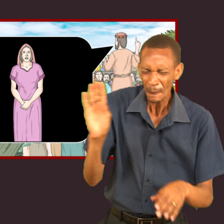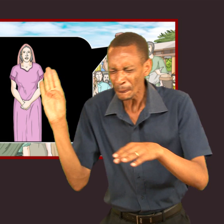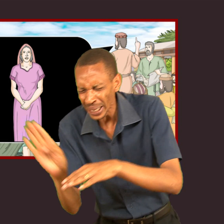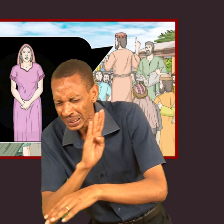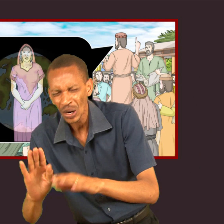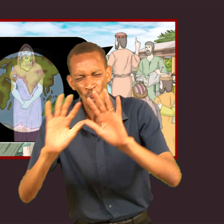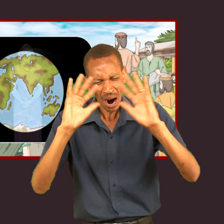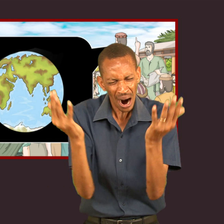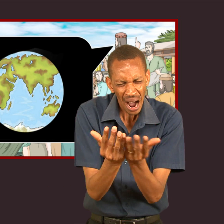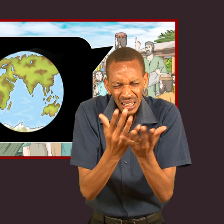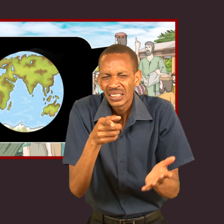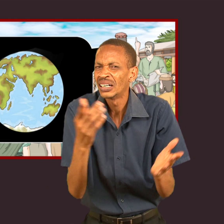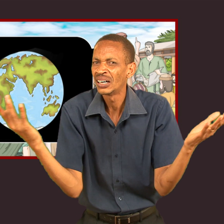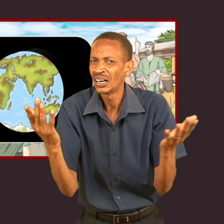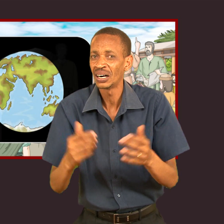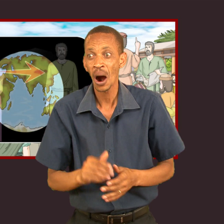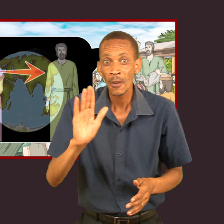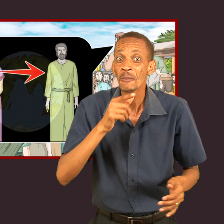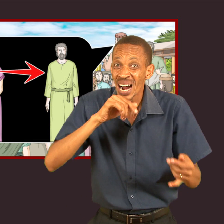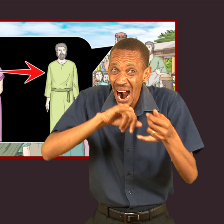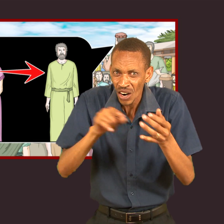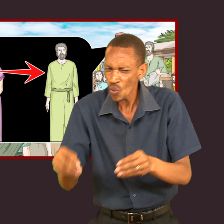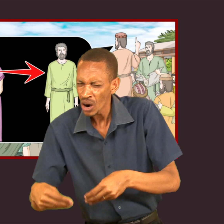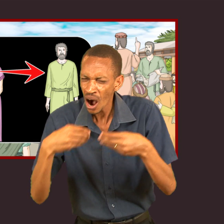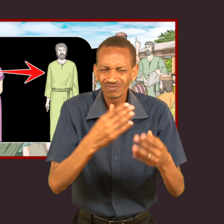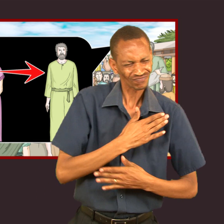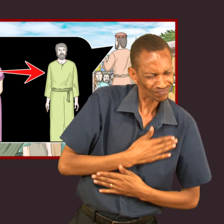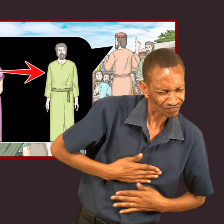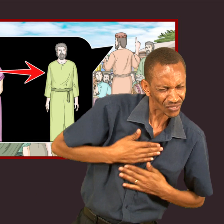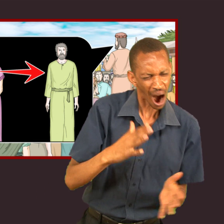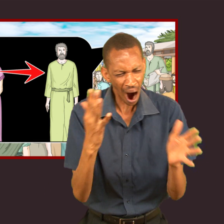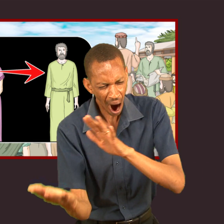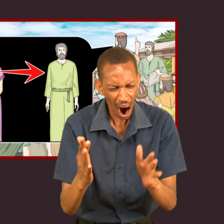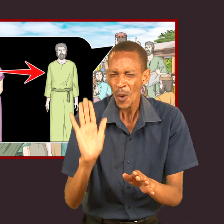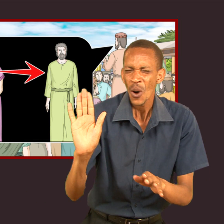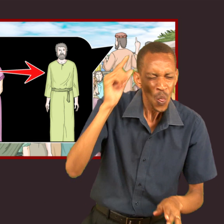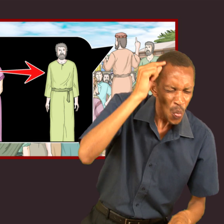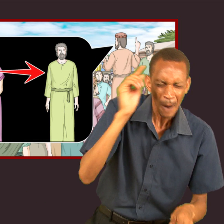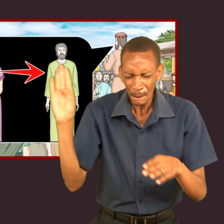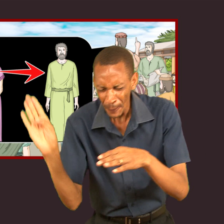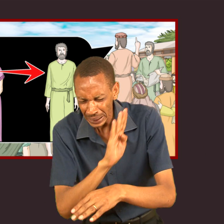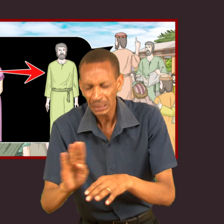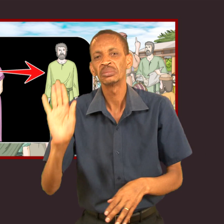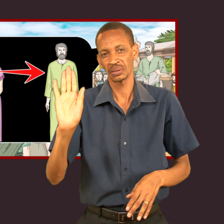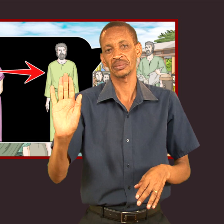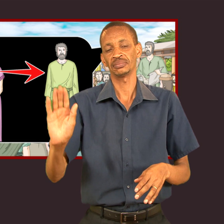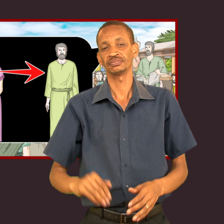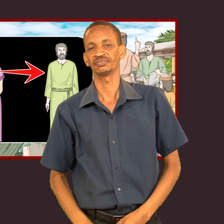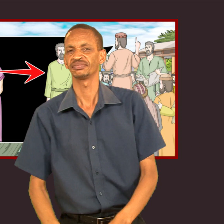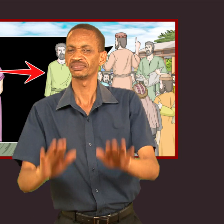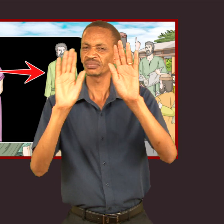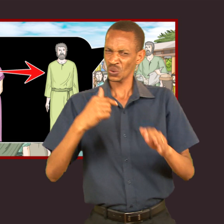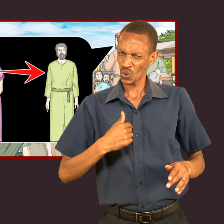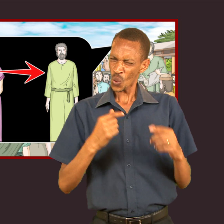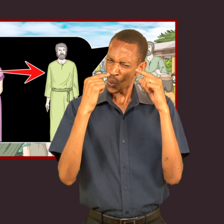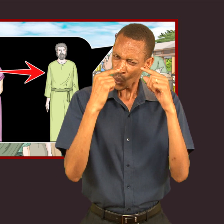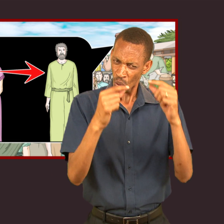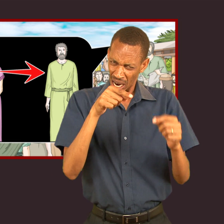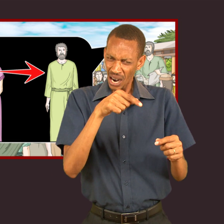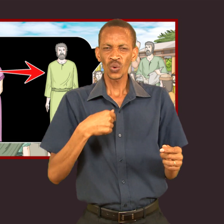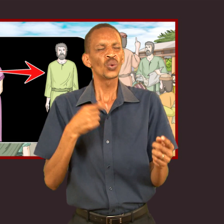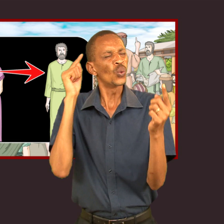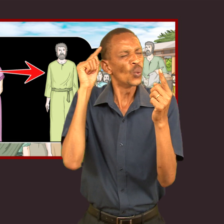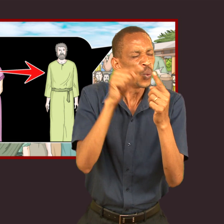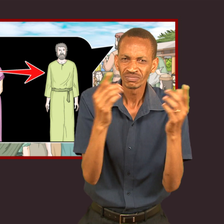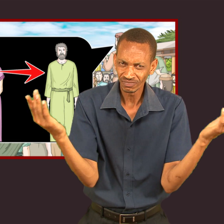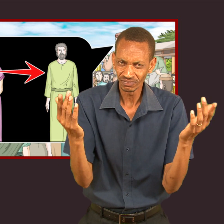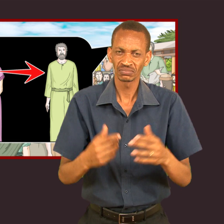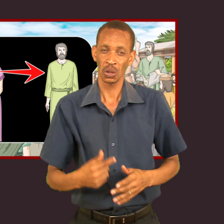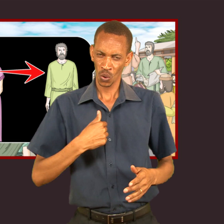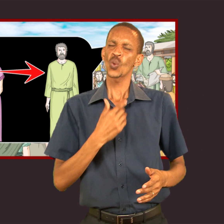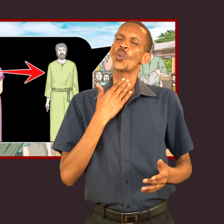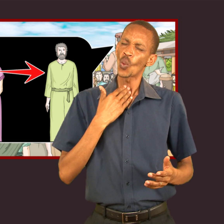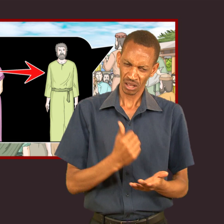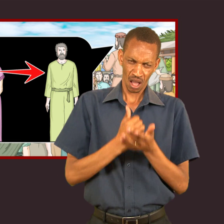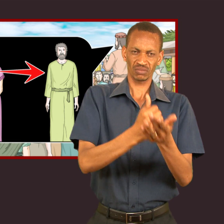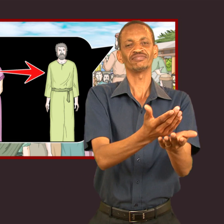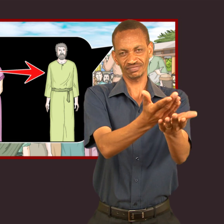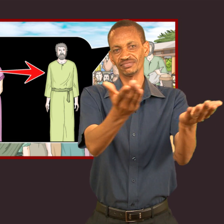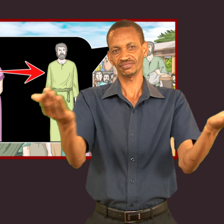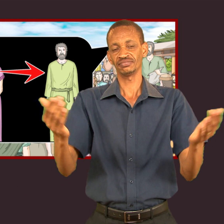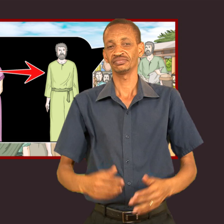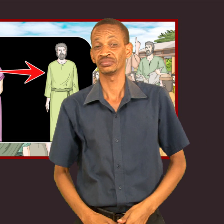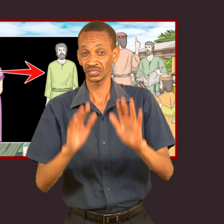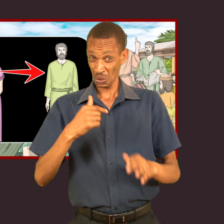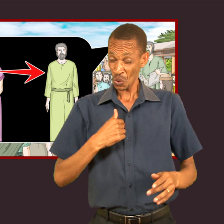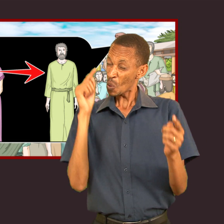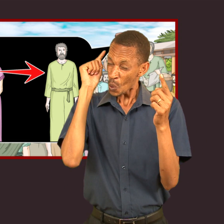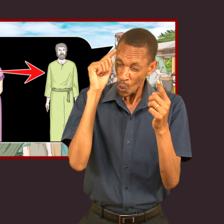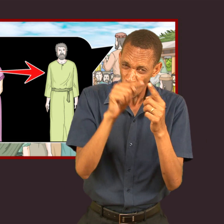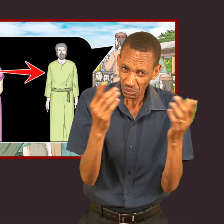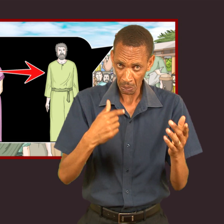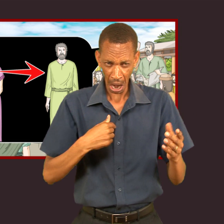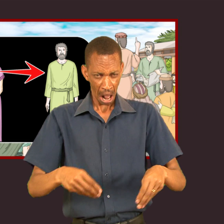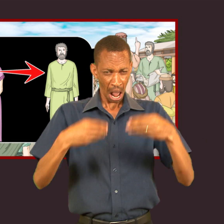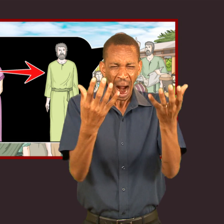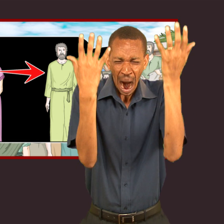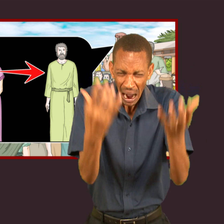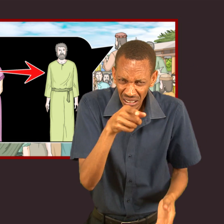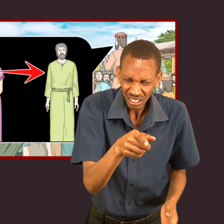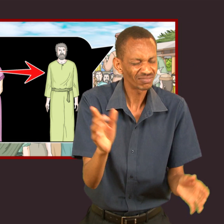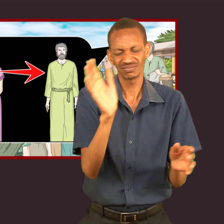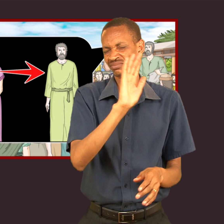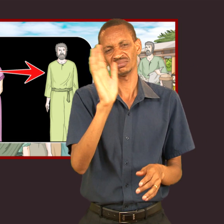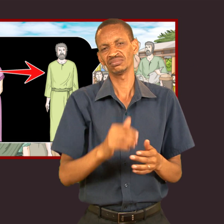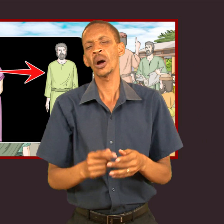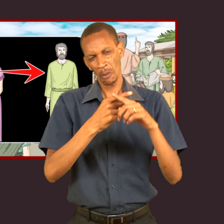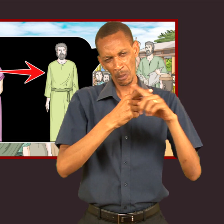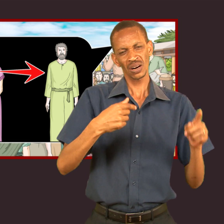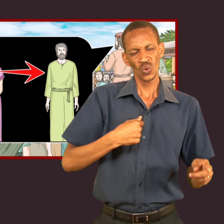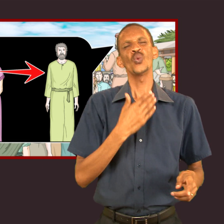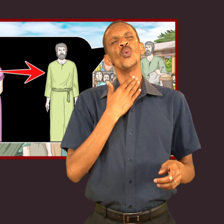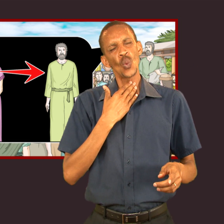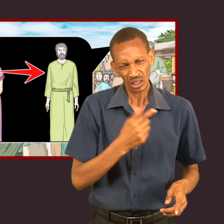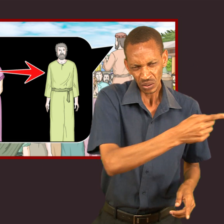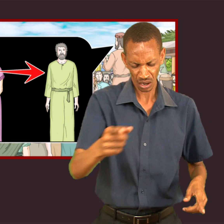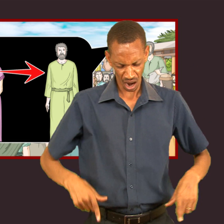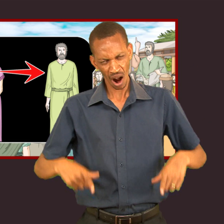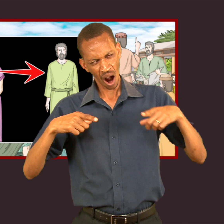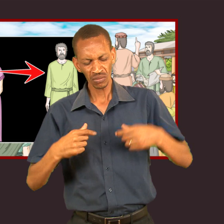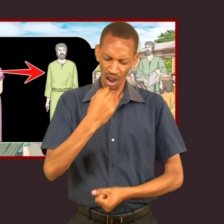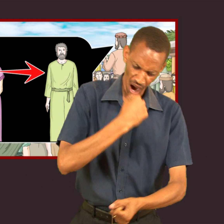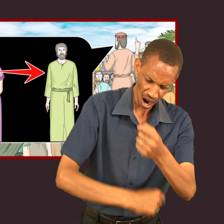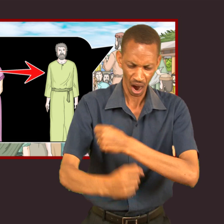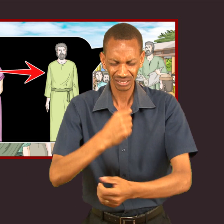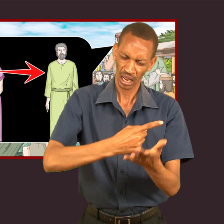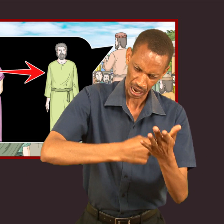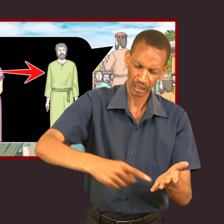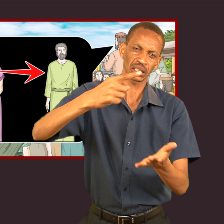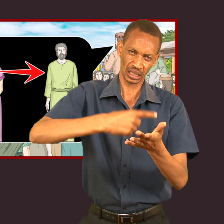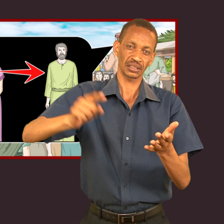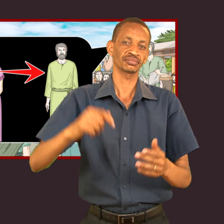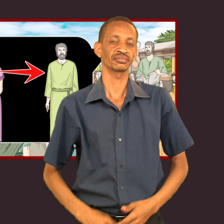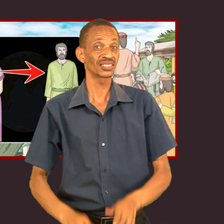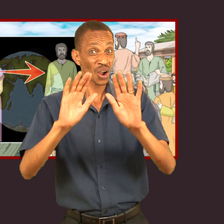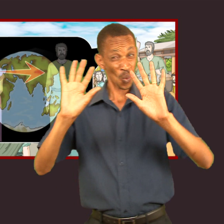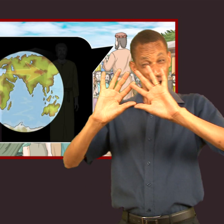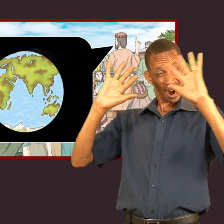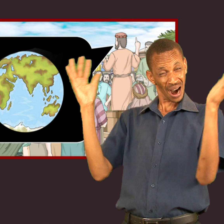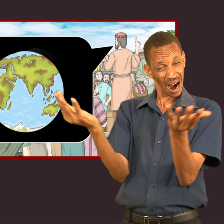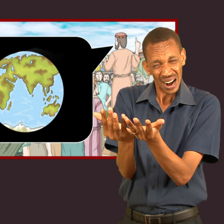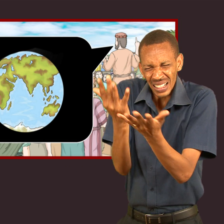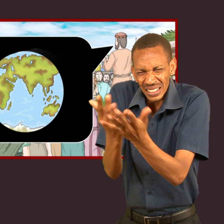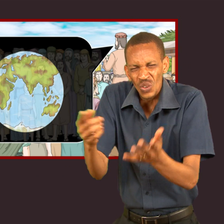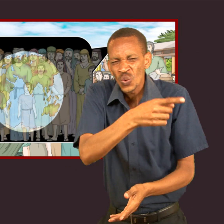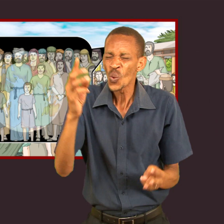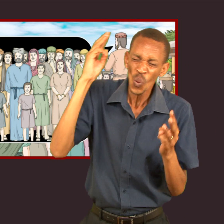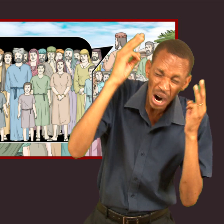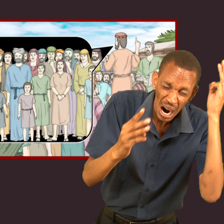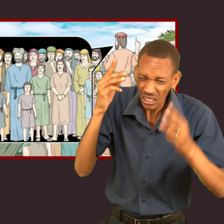But the married woman is concerned about the affairs of this world, how she can please her husband.